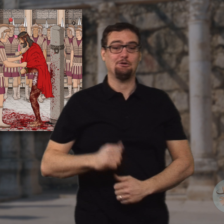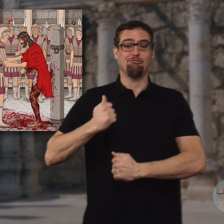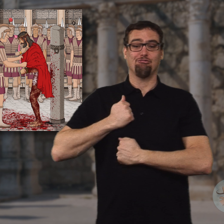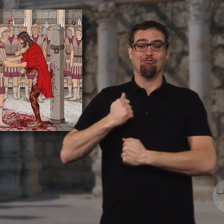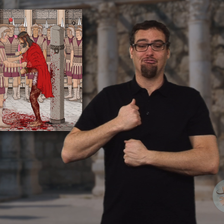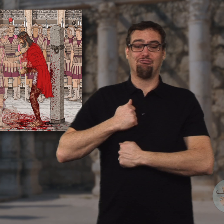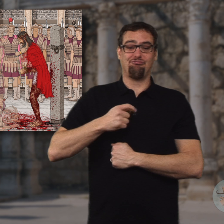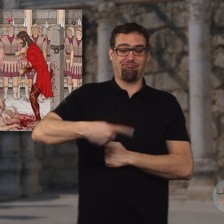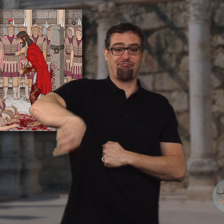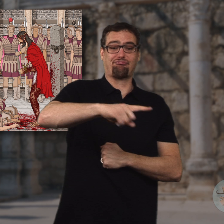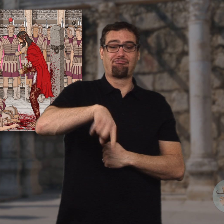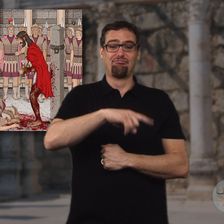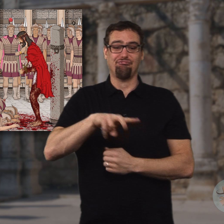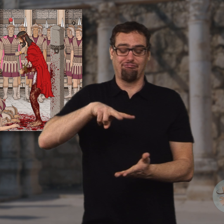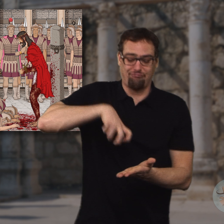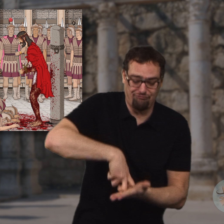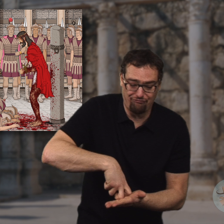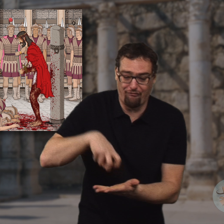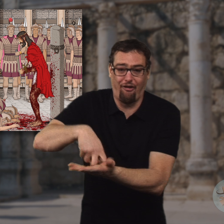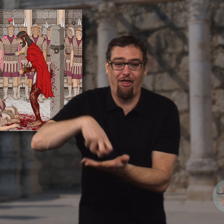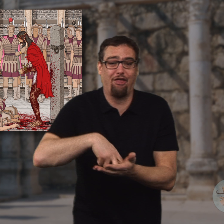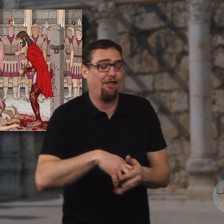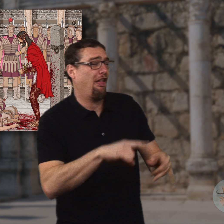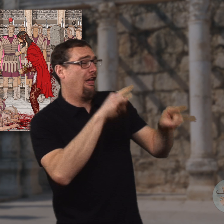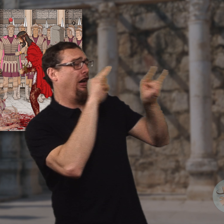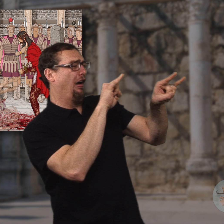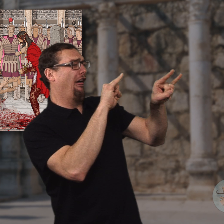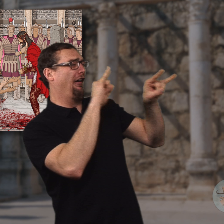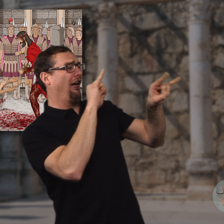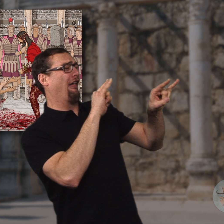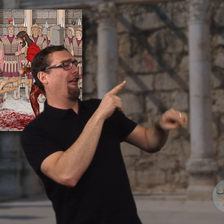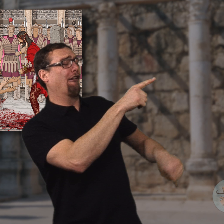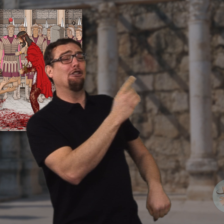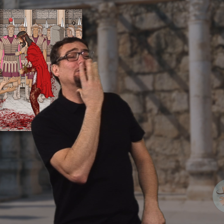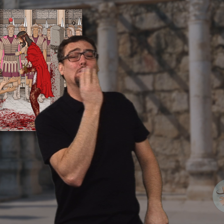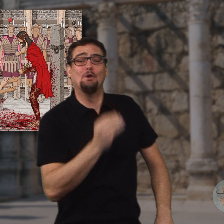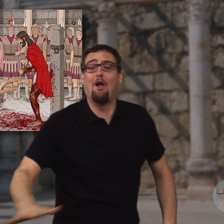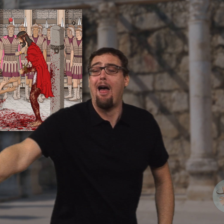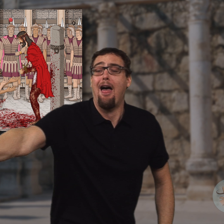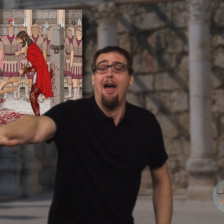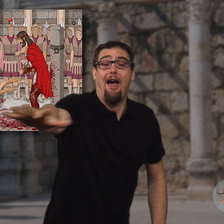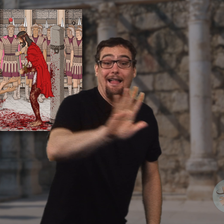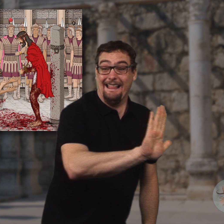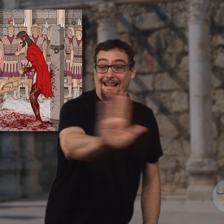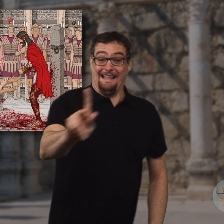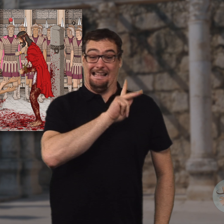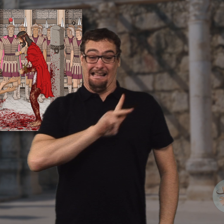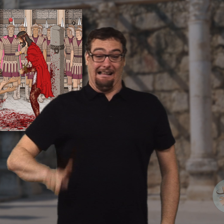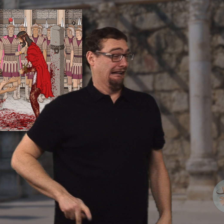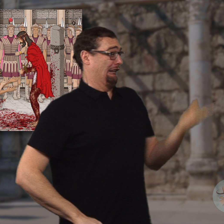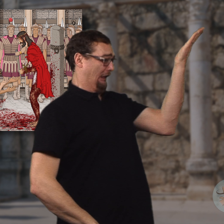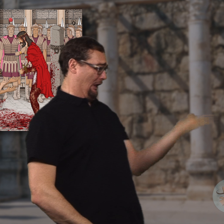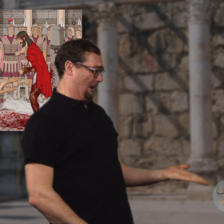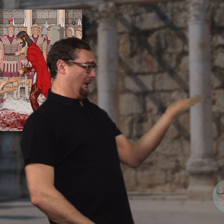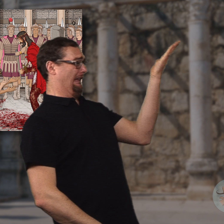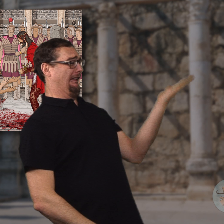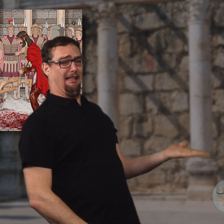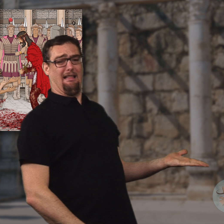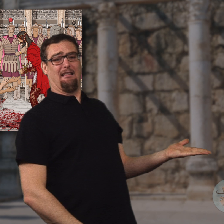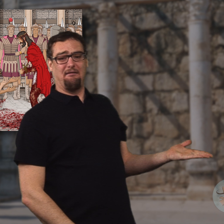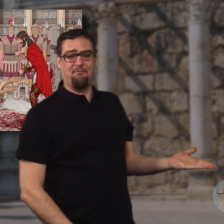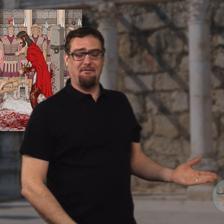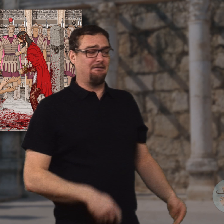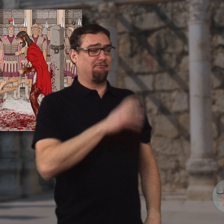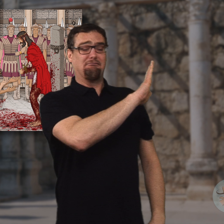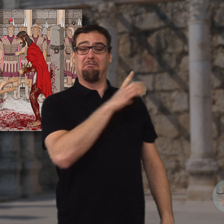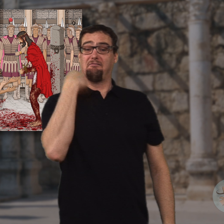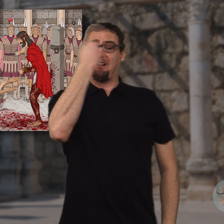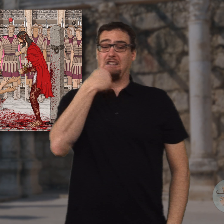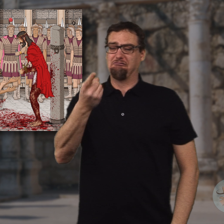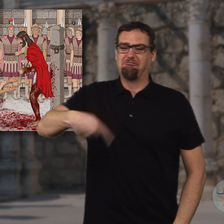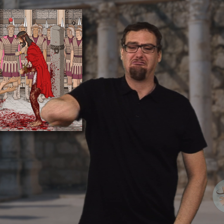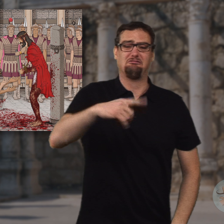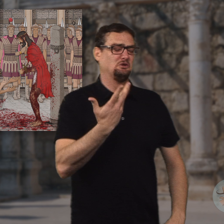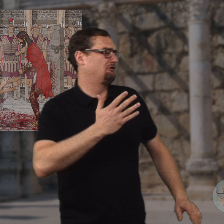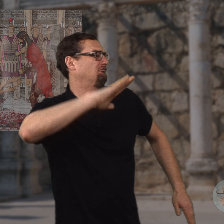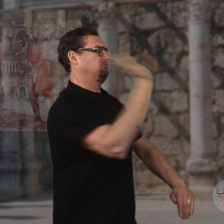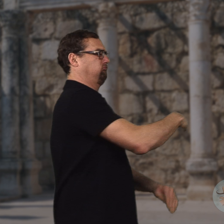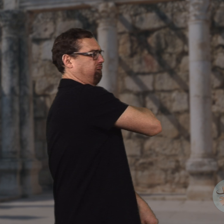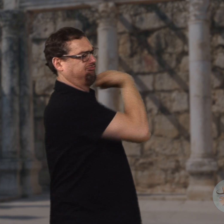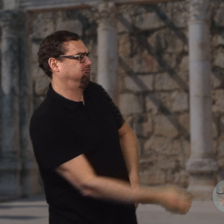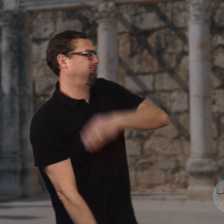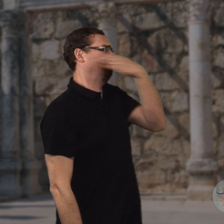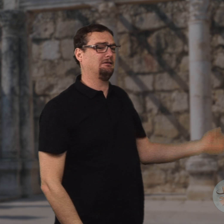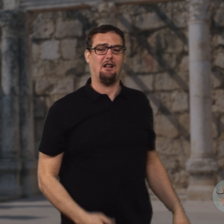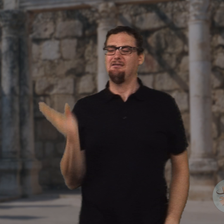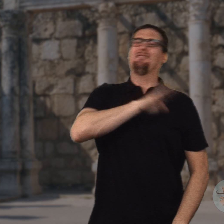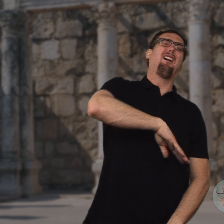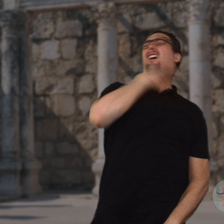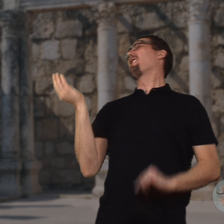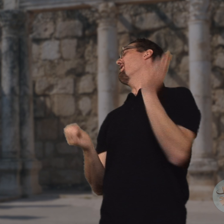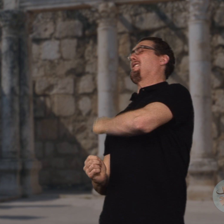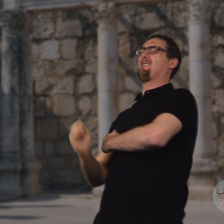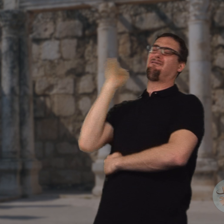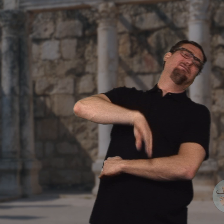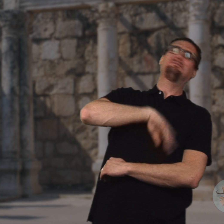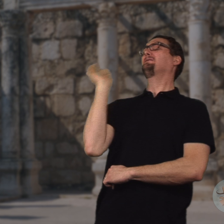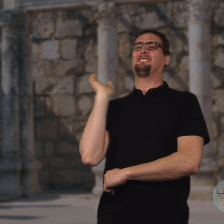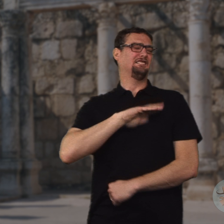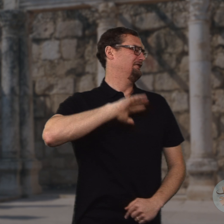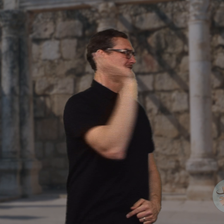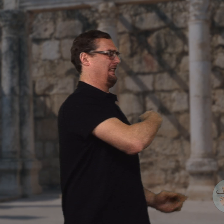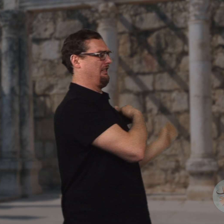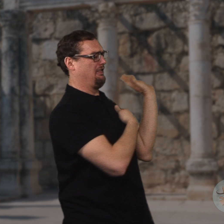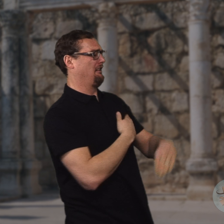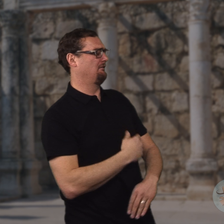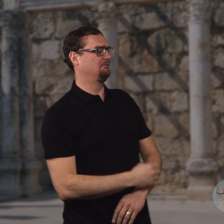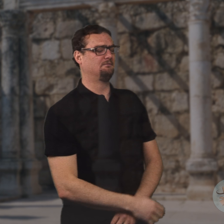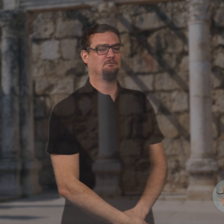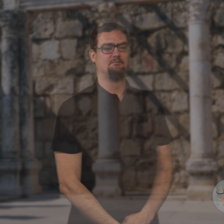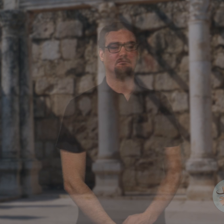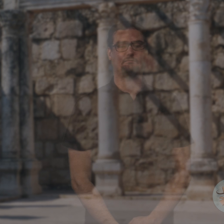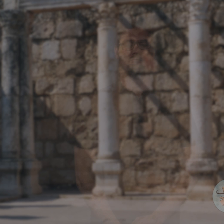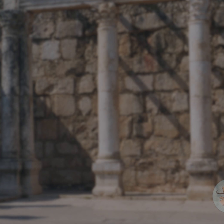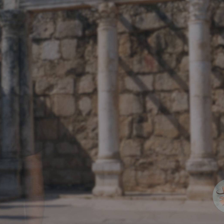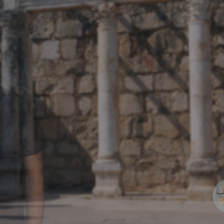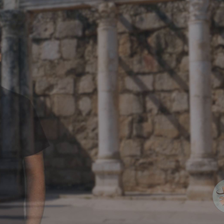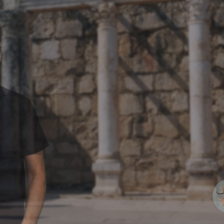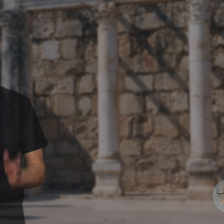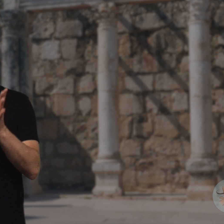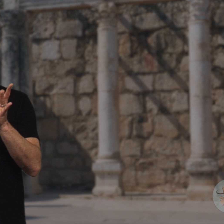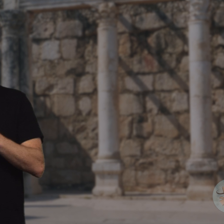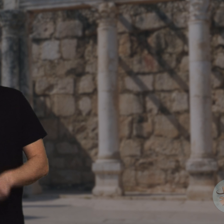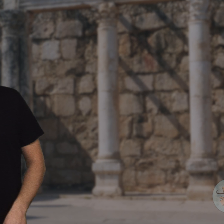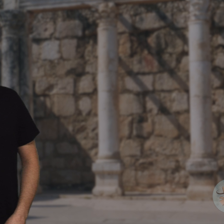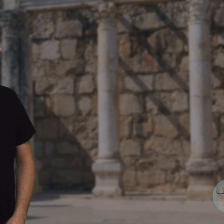And they went up to Him again and again, saying, “Hail, King of the Jews!” and slapping Him in the face.